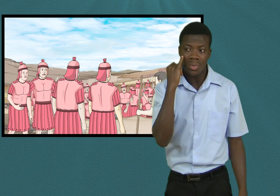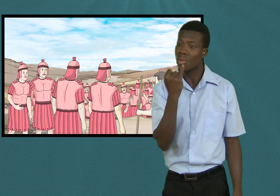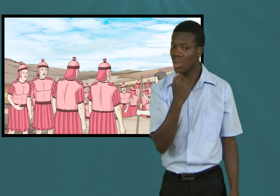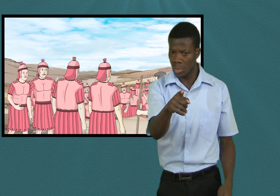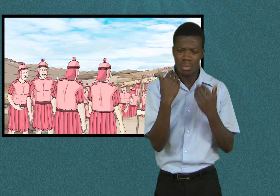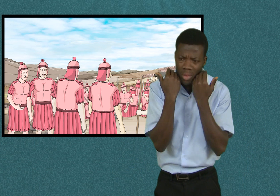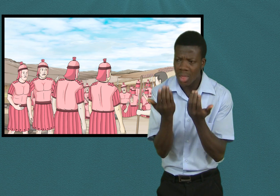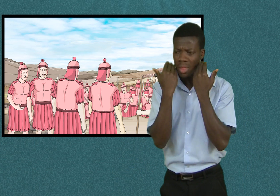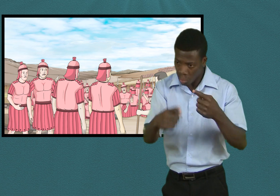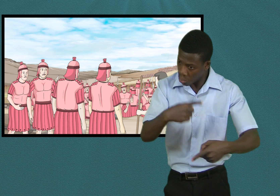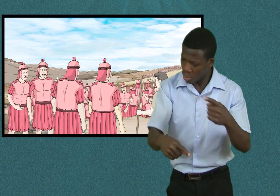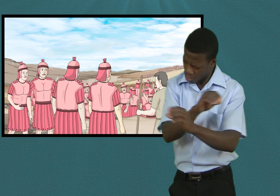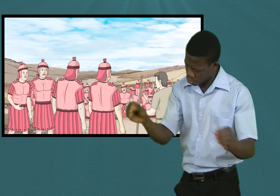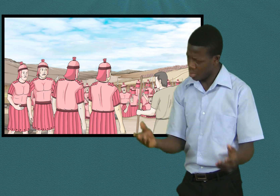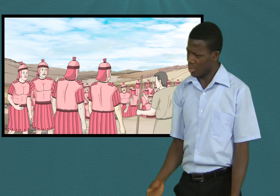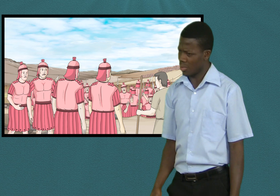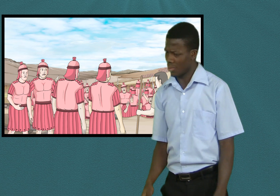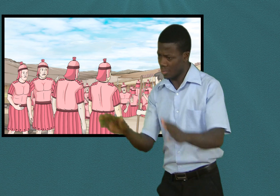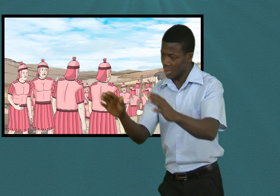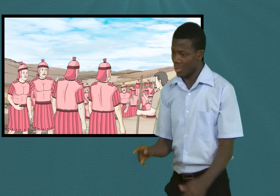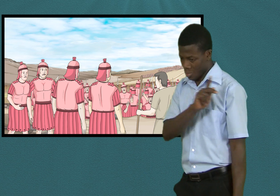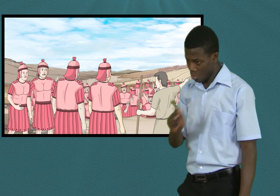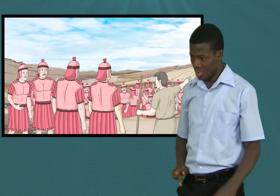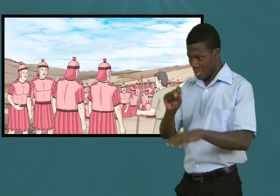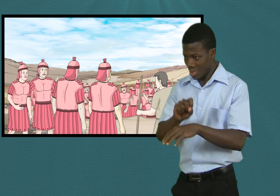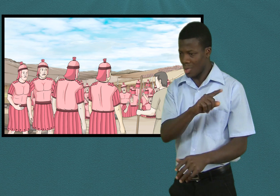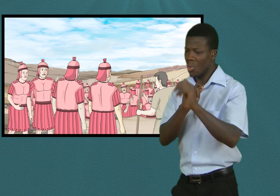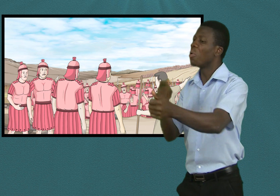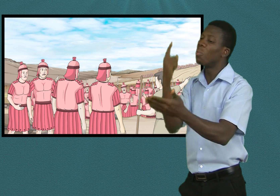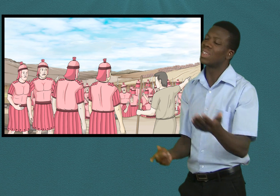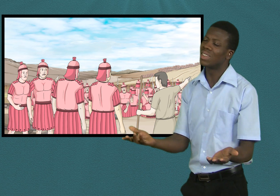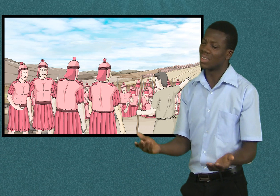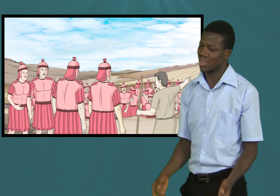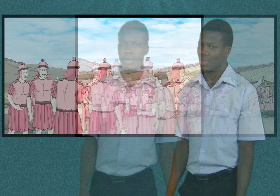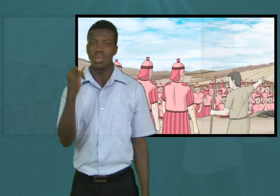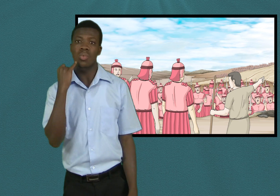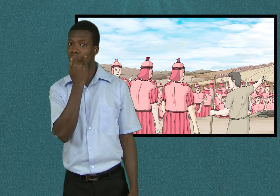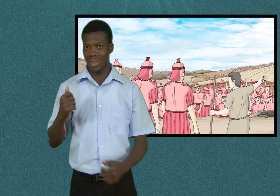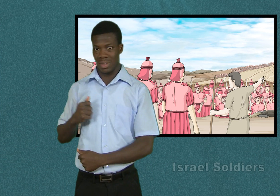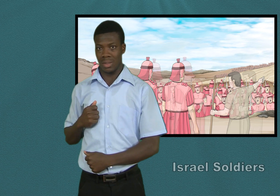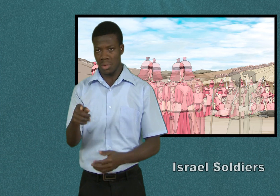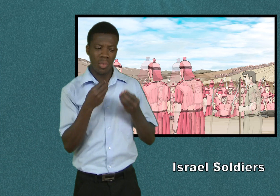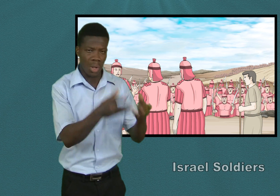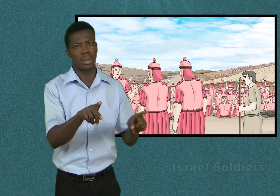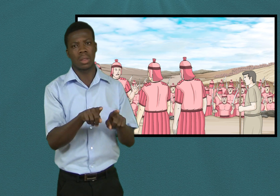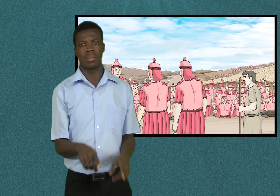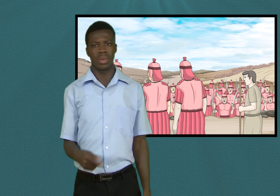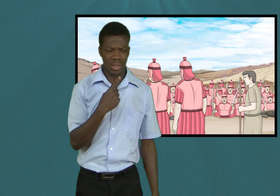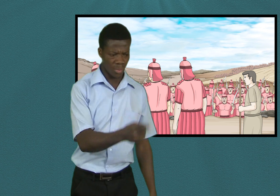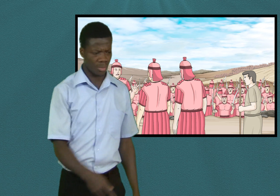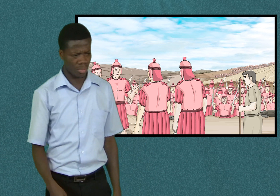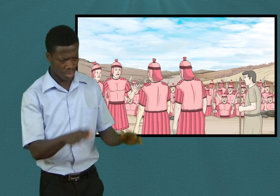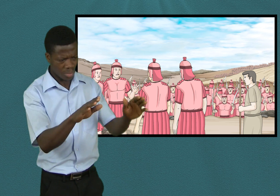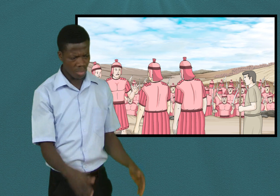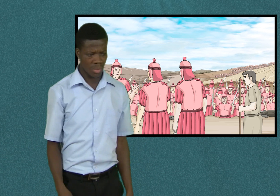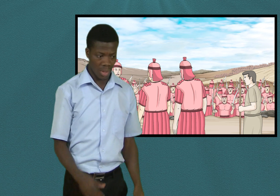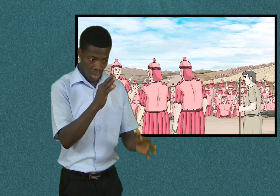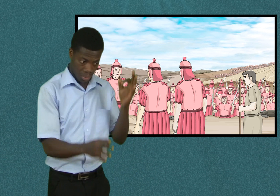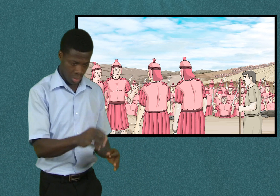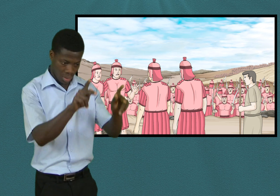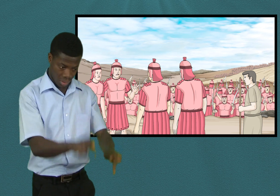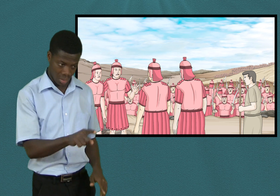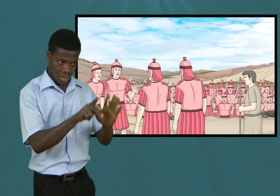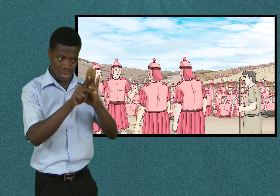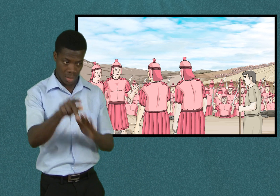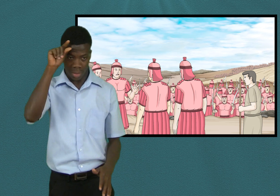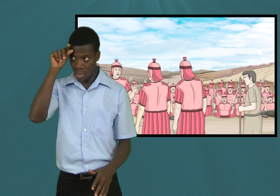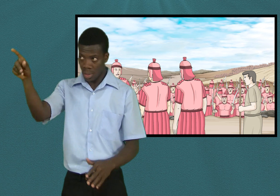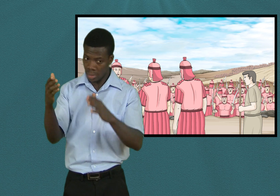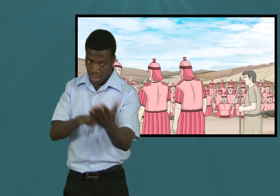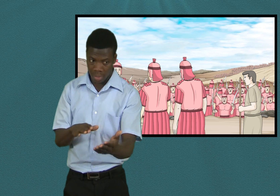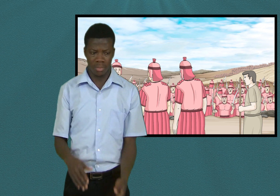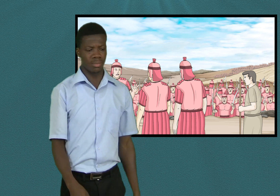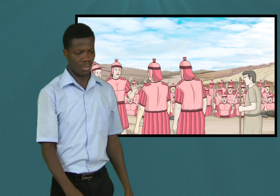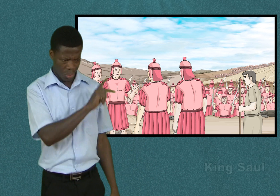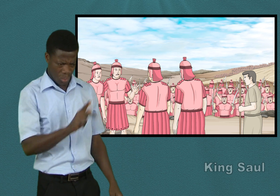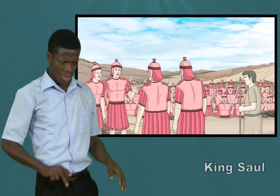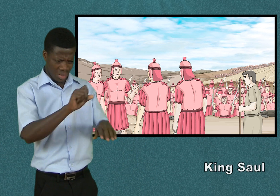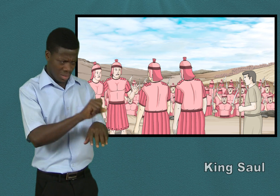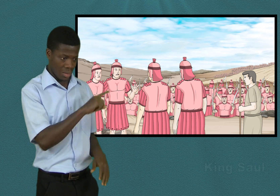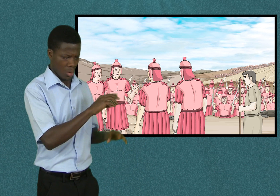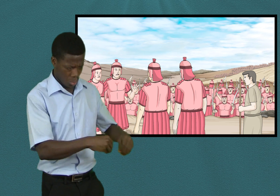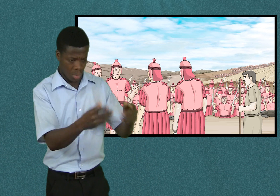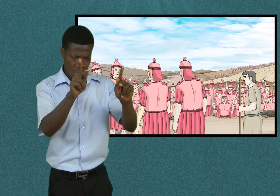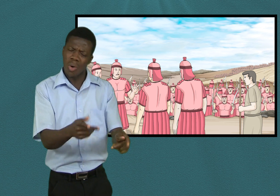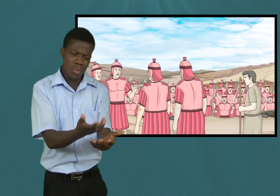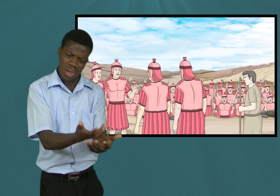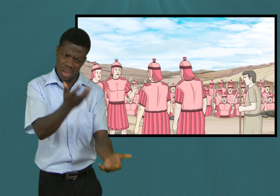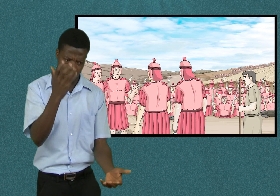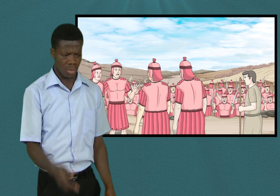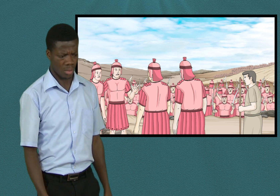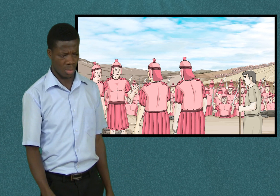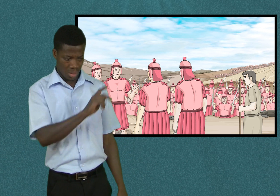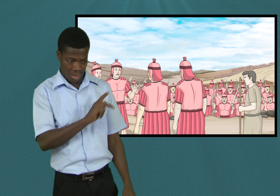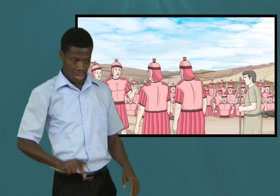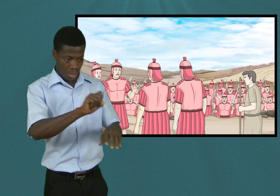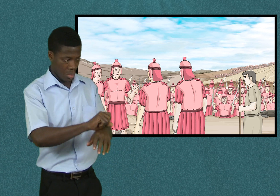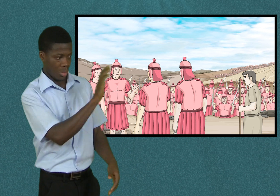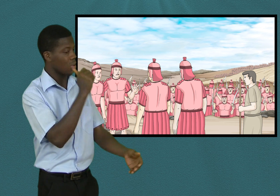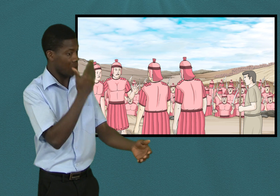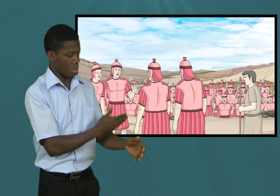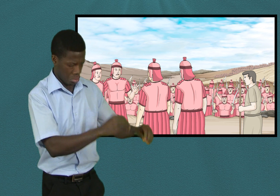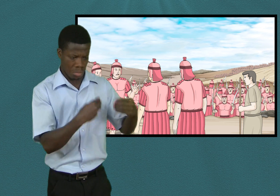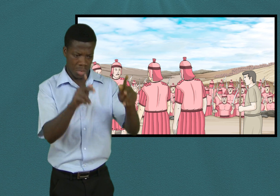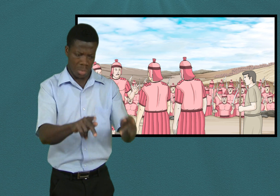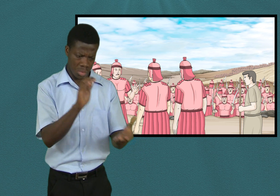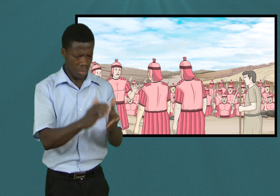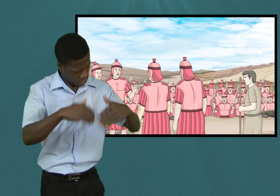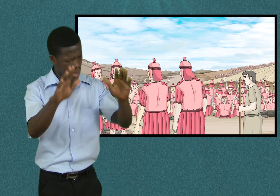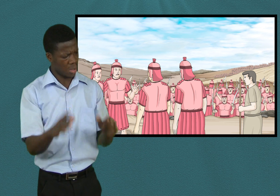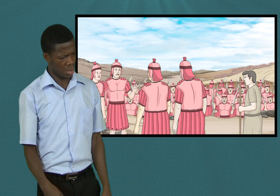Just who is this uncircumcised Philistine, that he should defy the armies of the living God?”